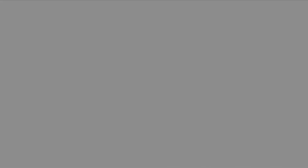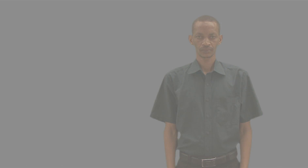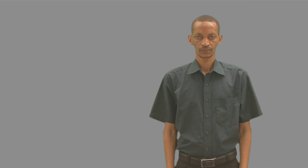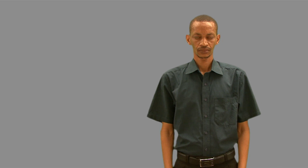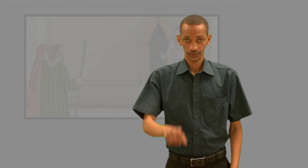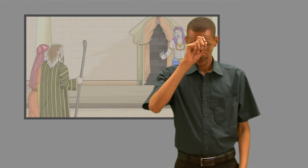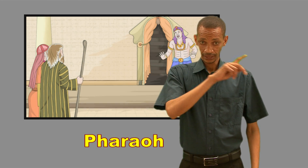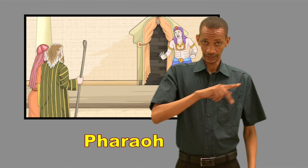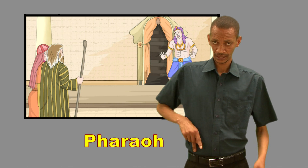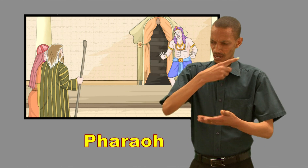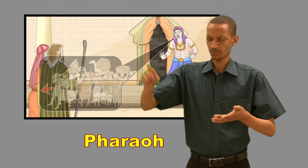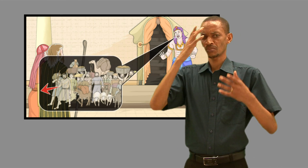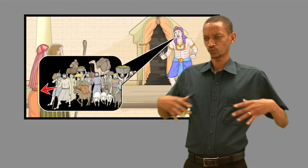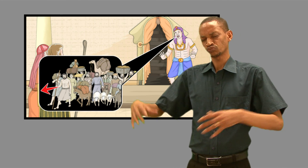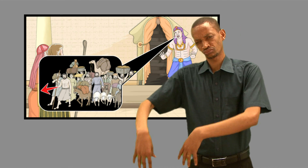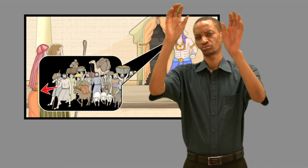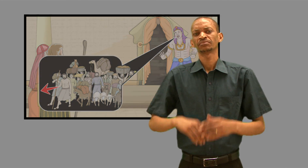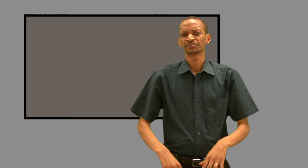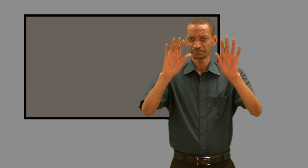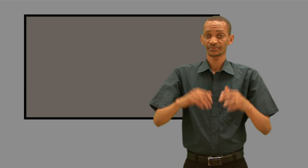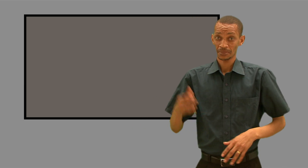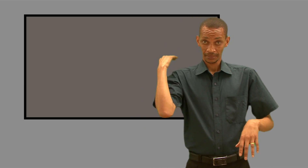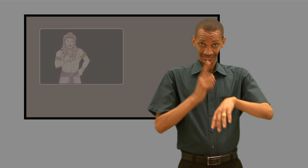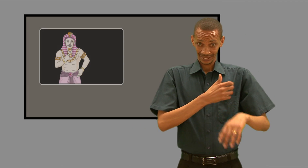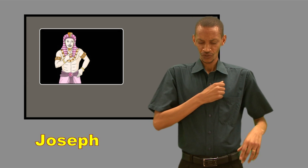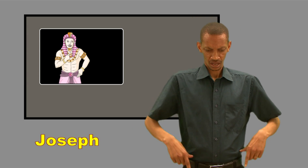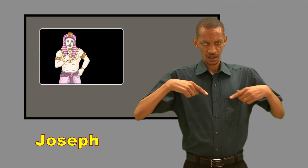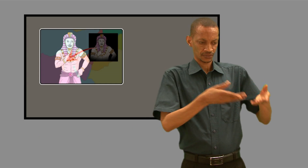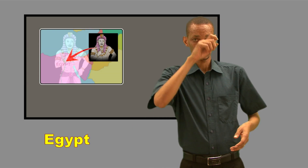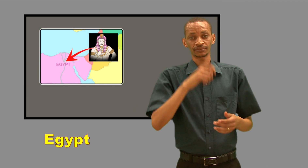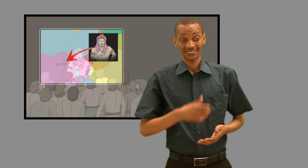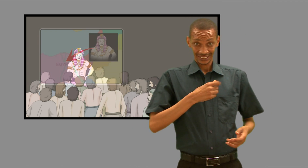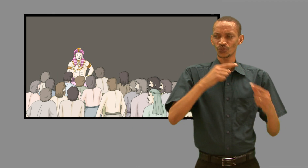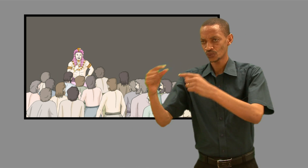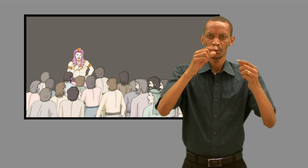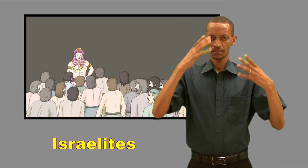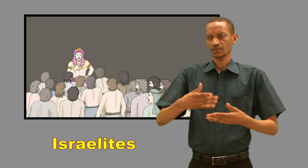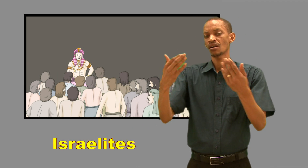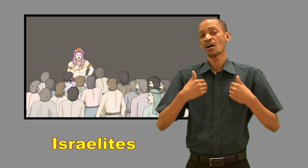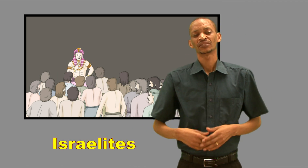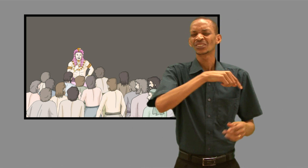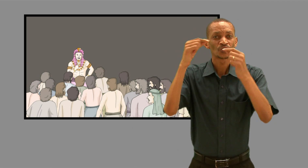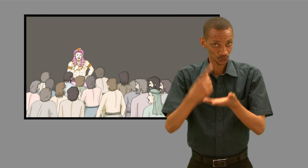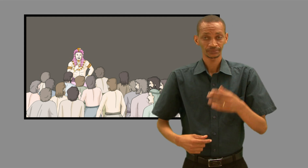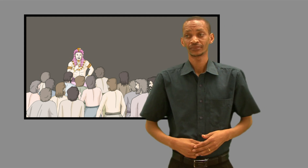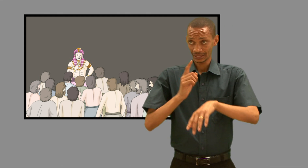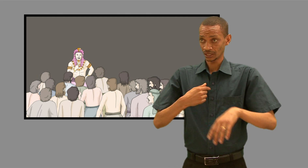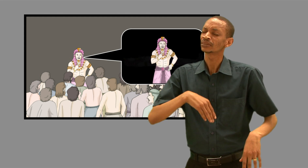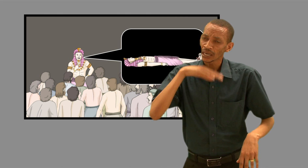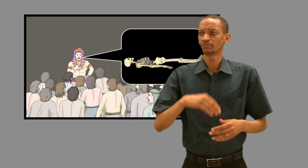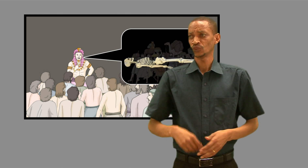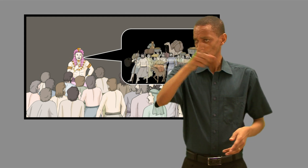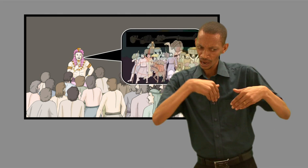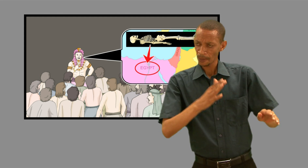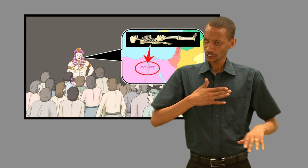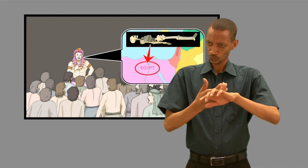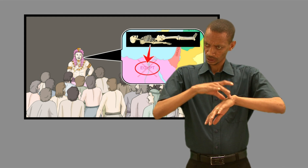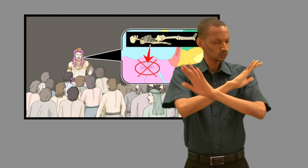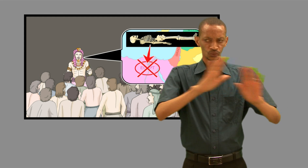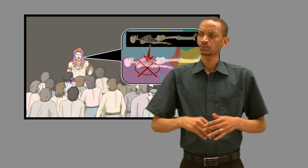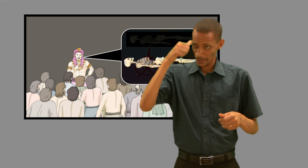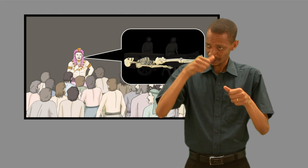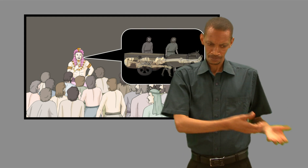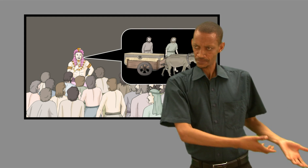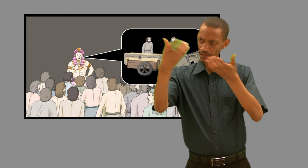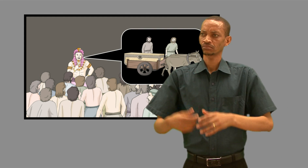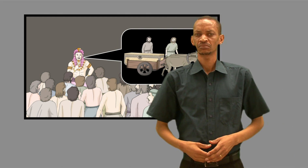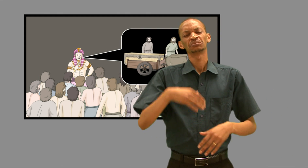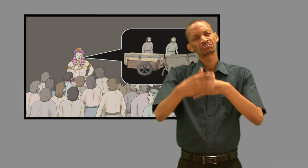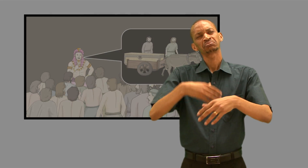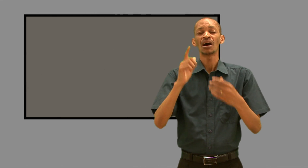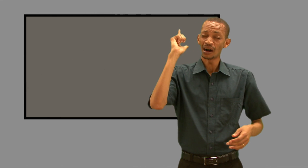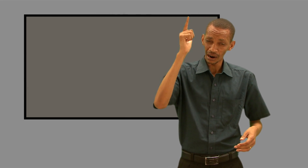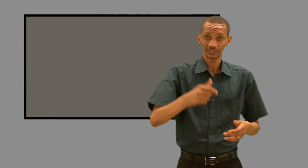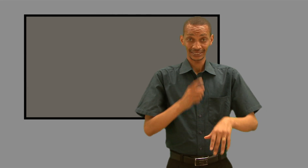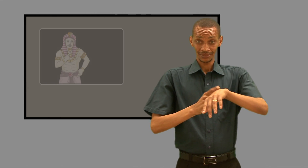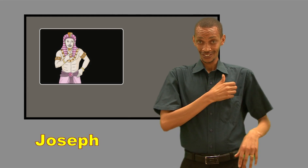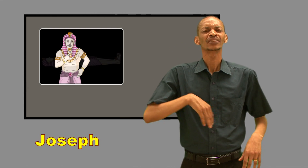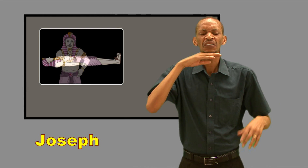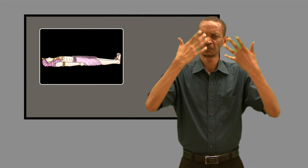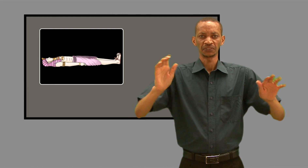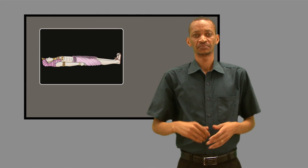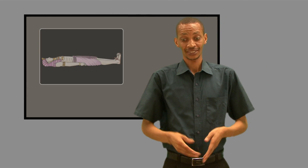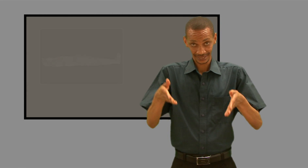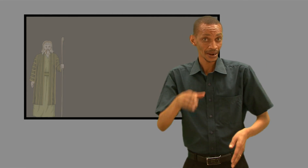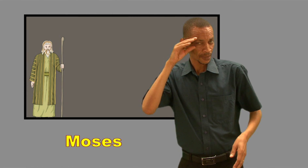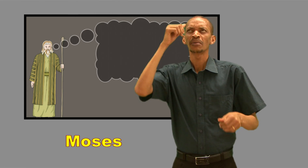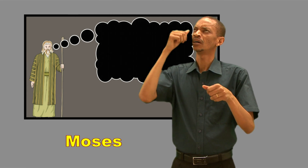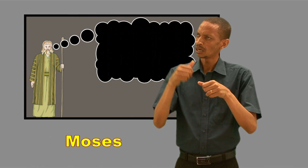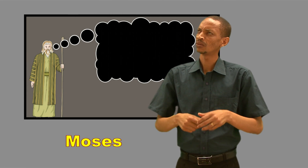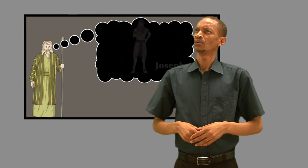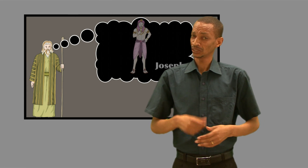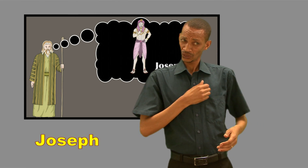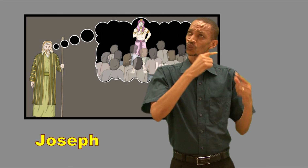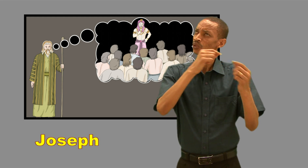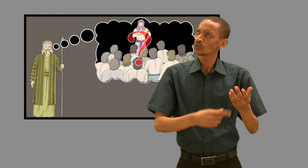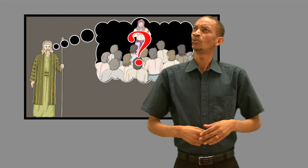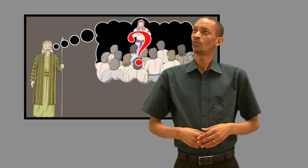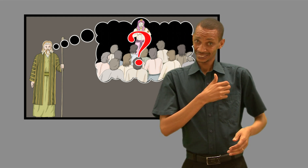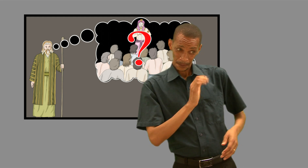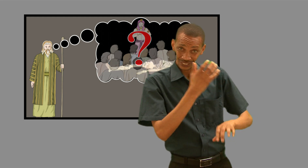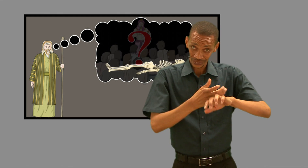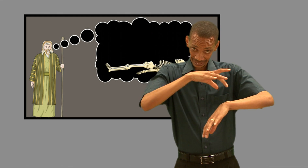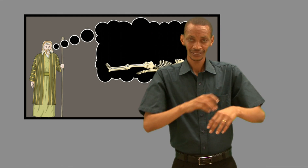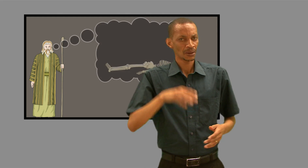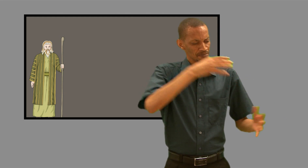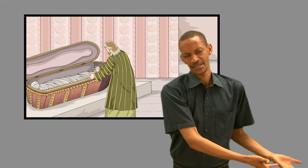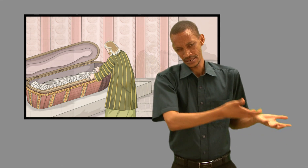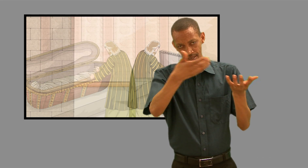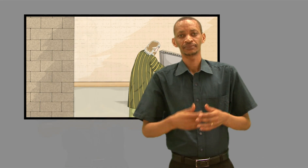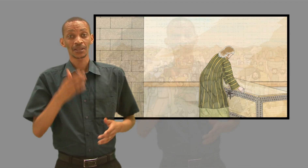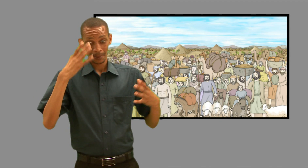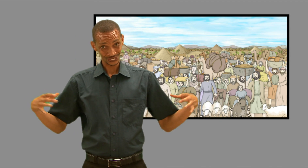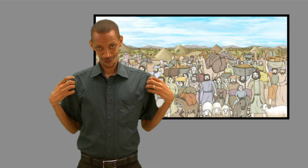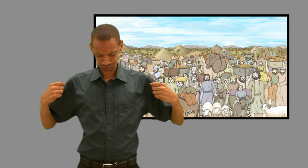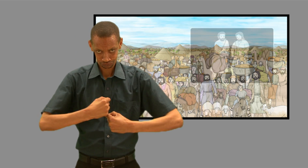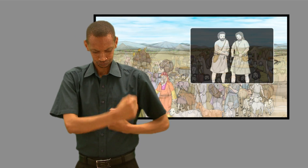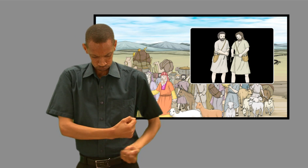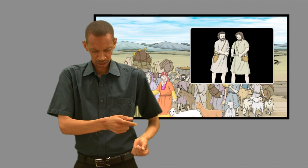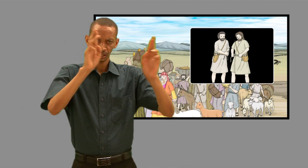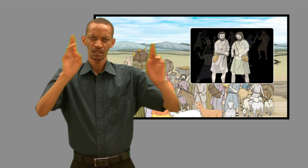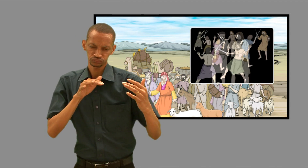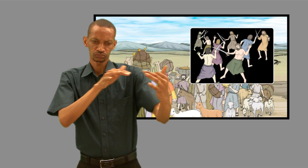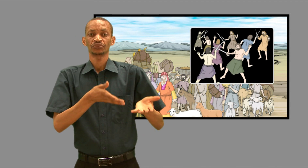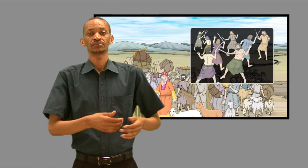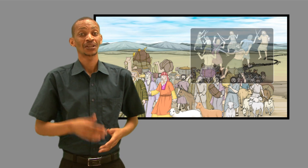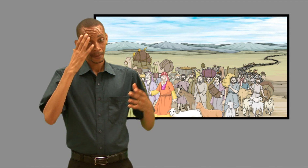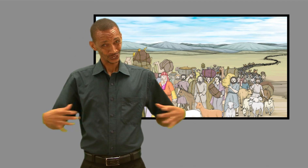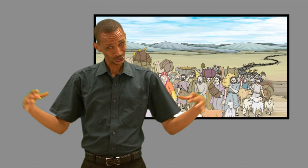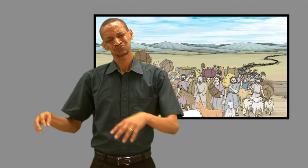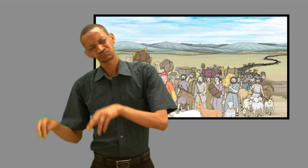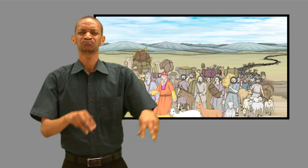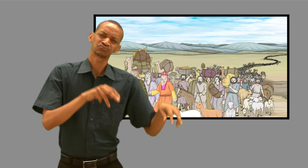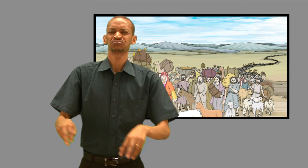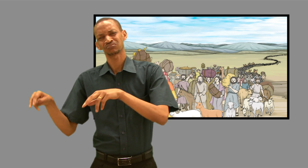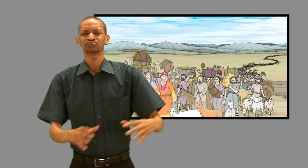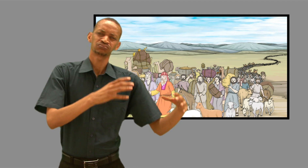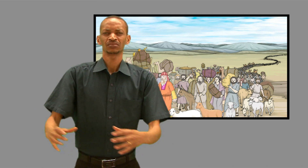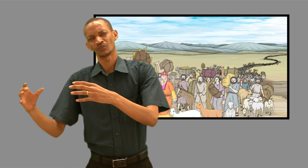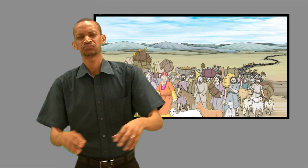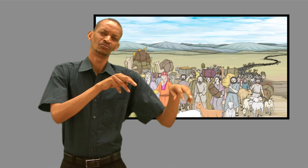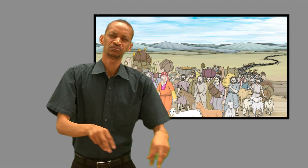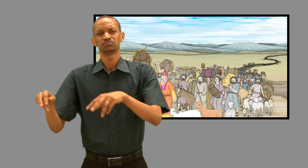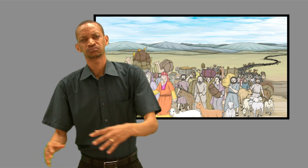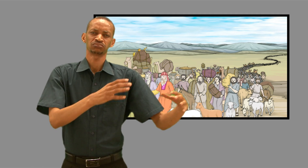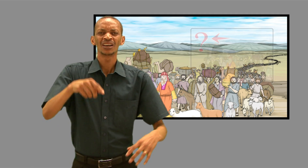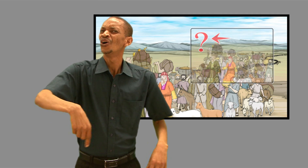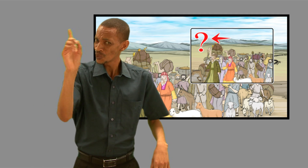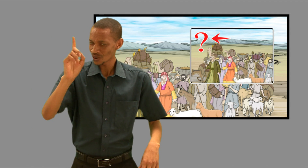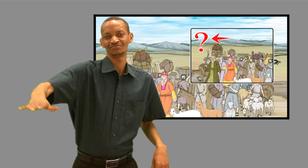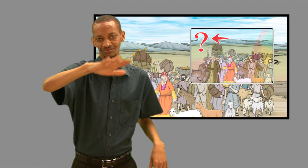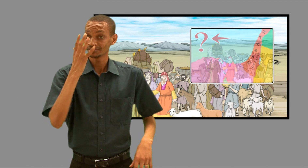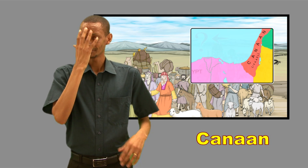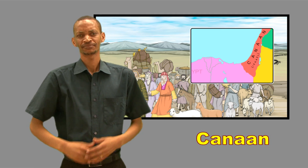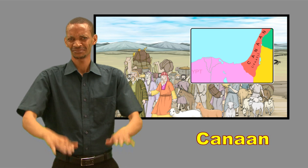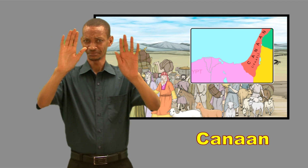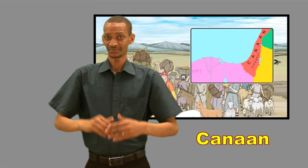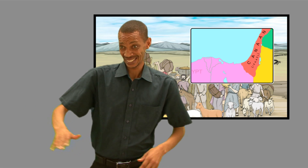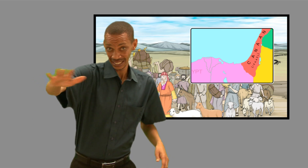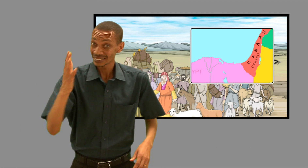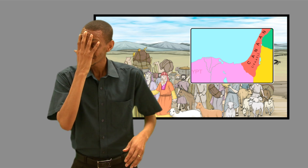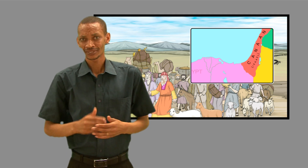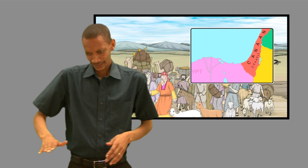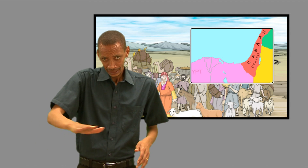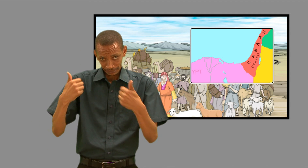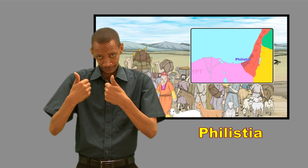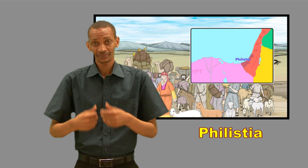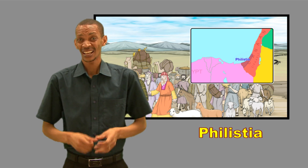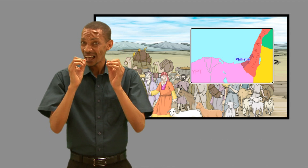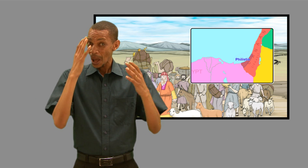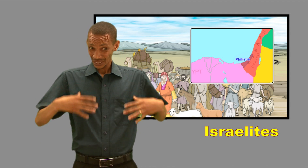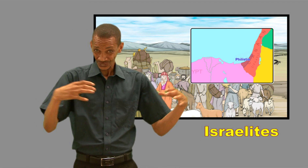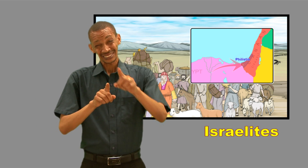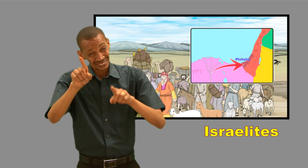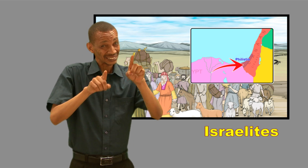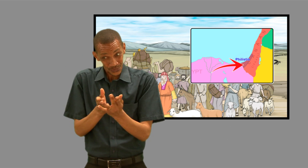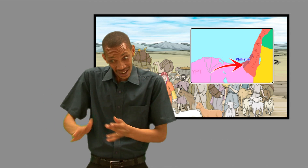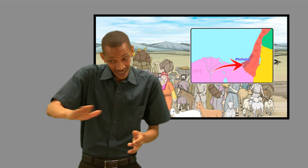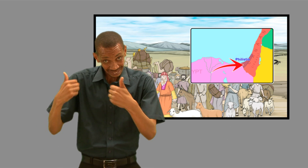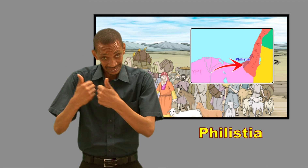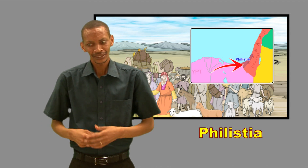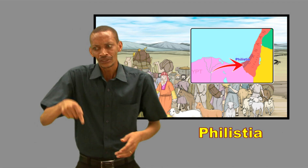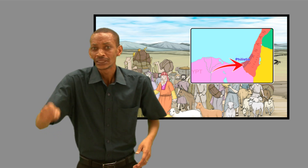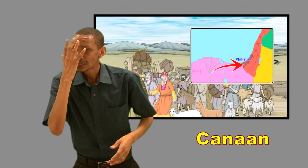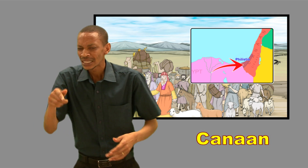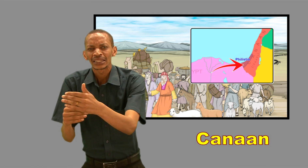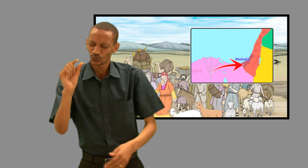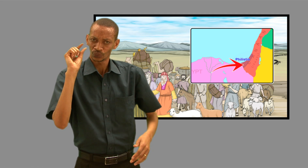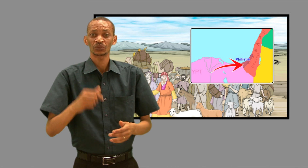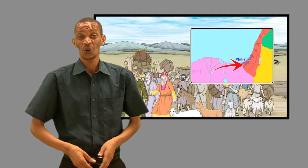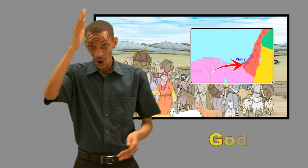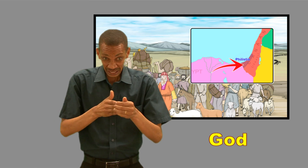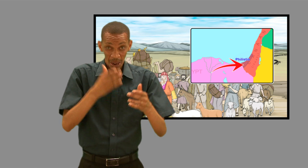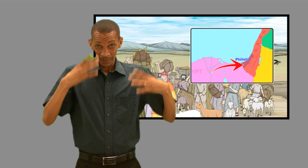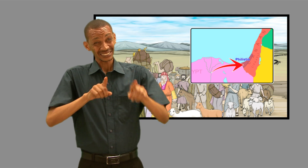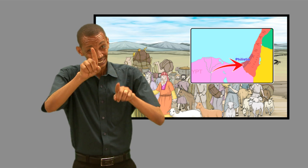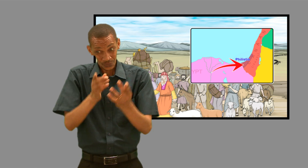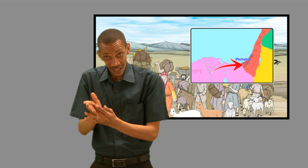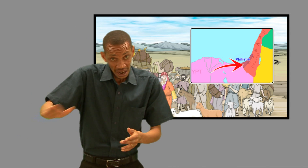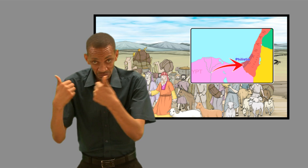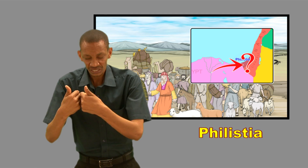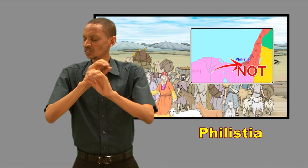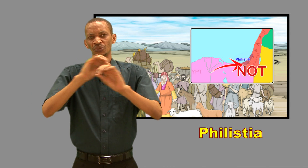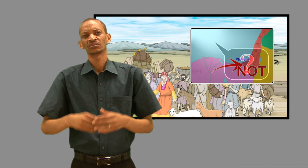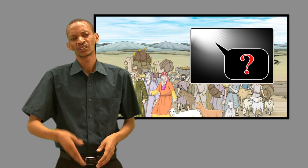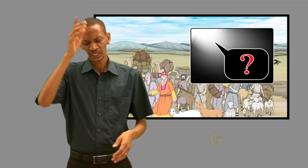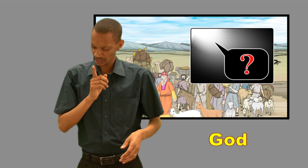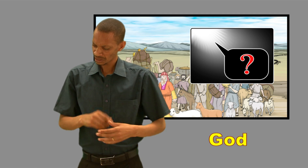When Pharaoh let the people go, God did not lead them along the road through the land of the Philistines, though it was shorter.